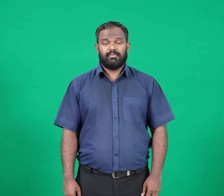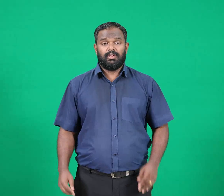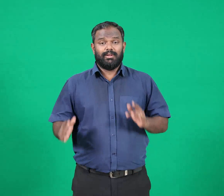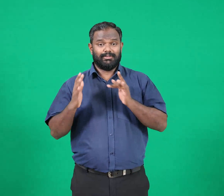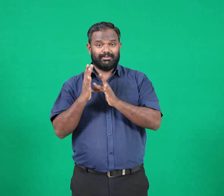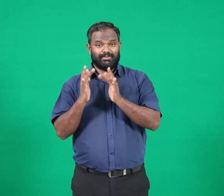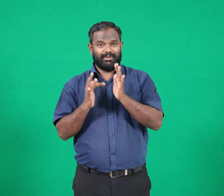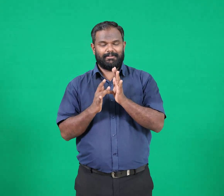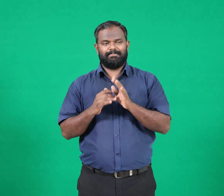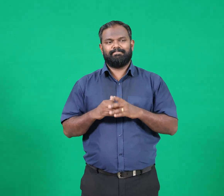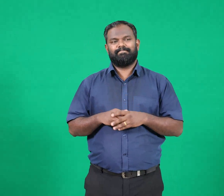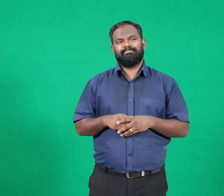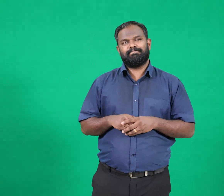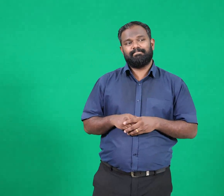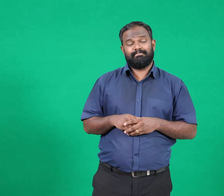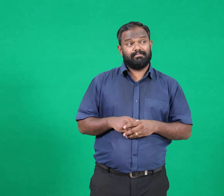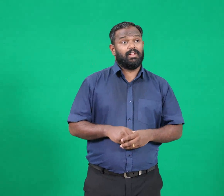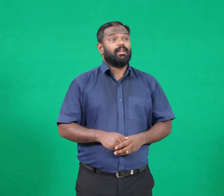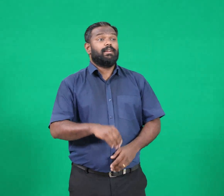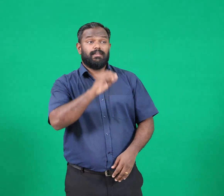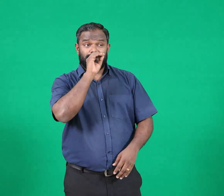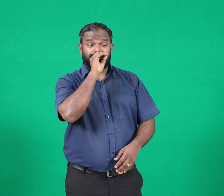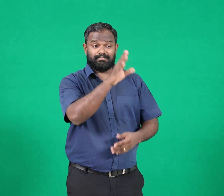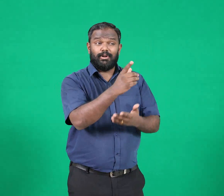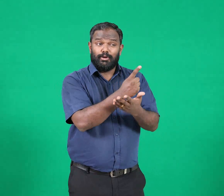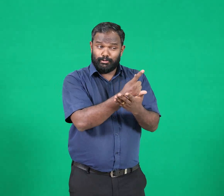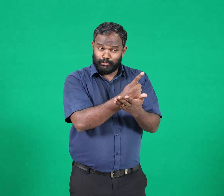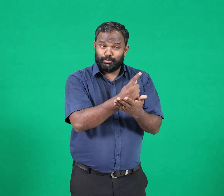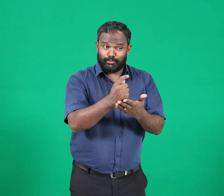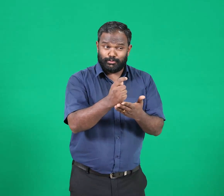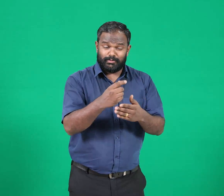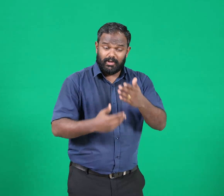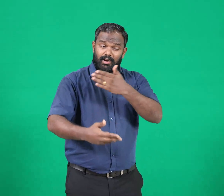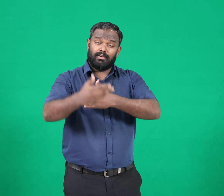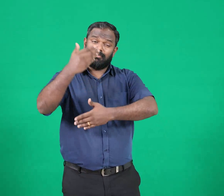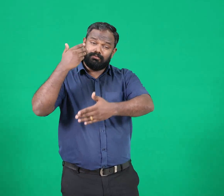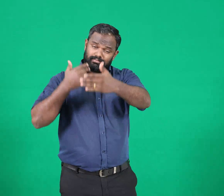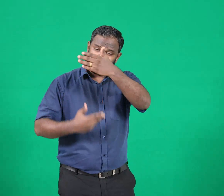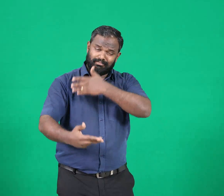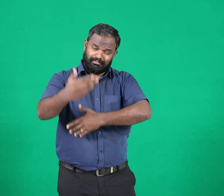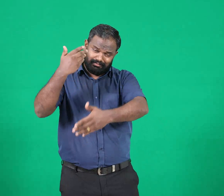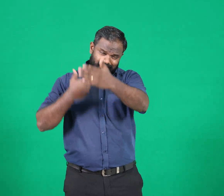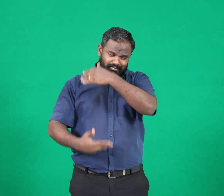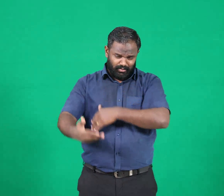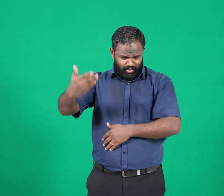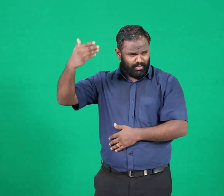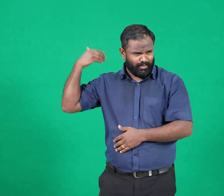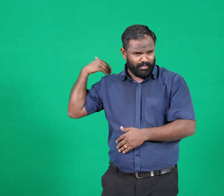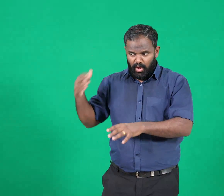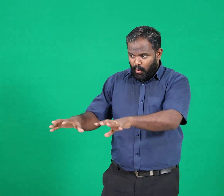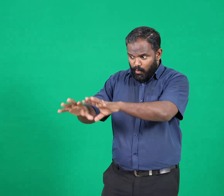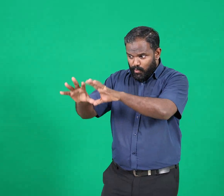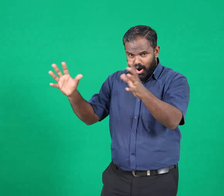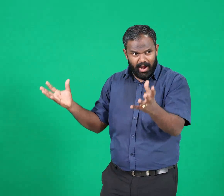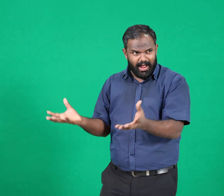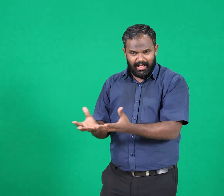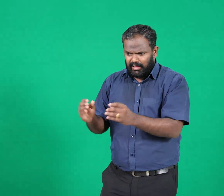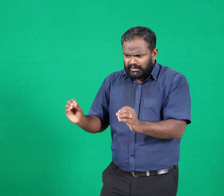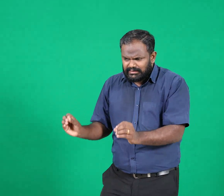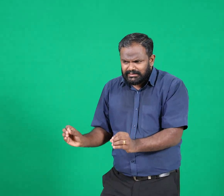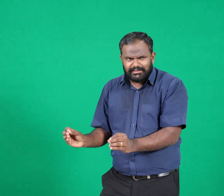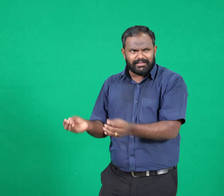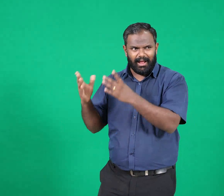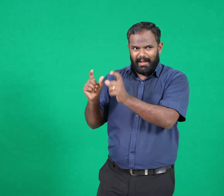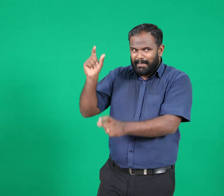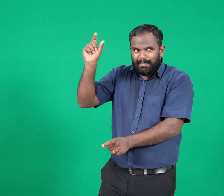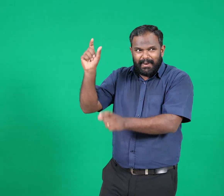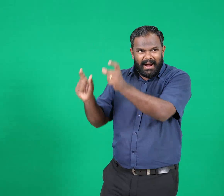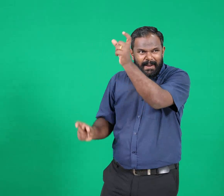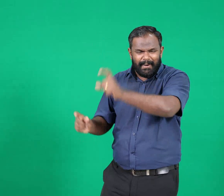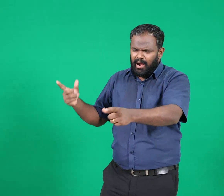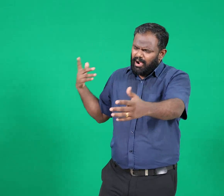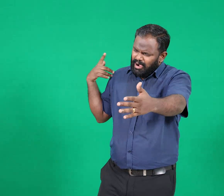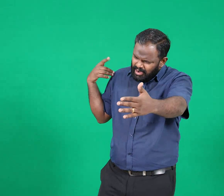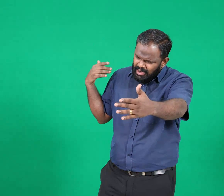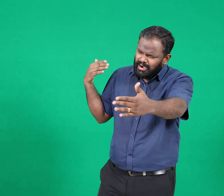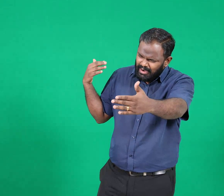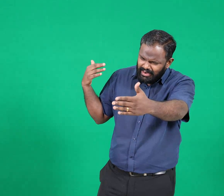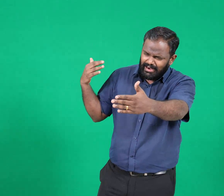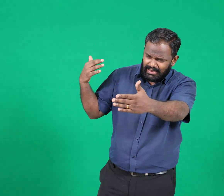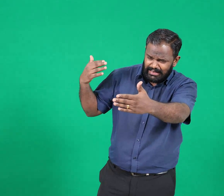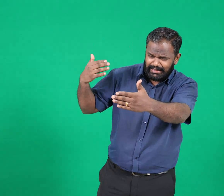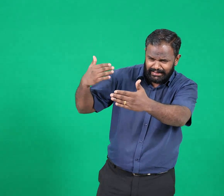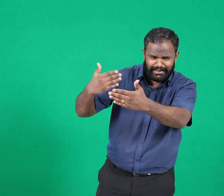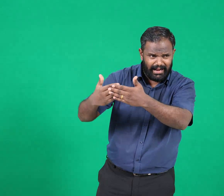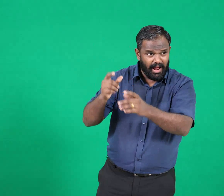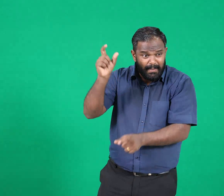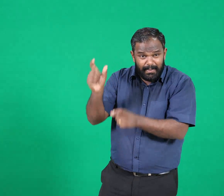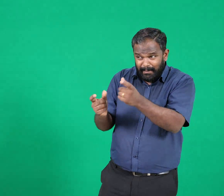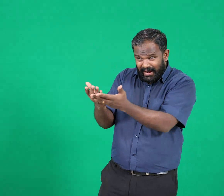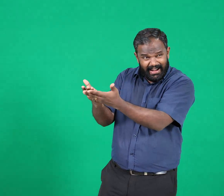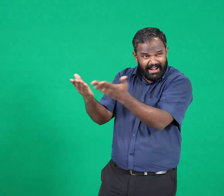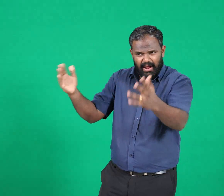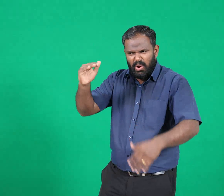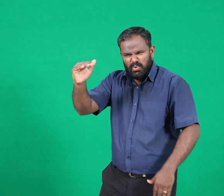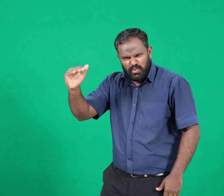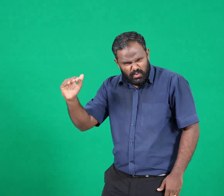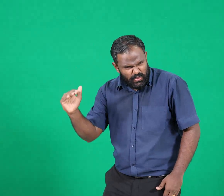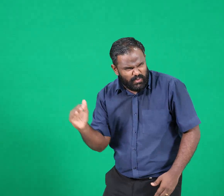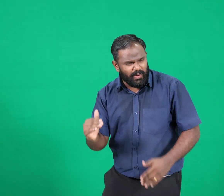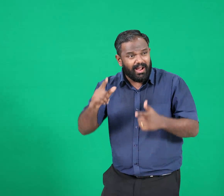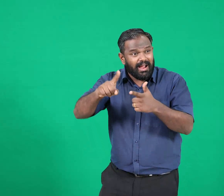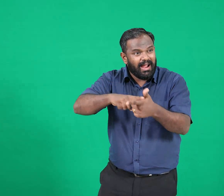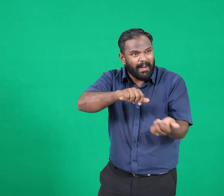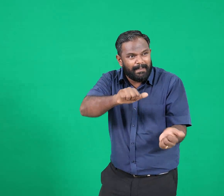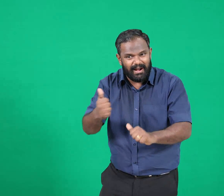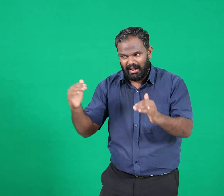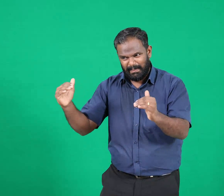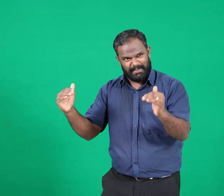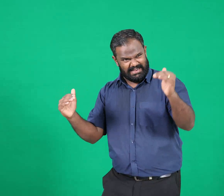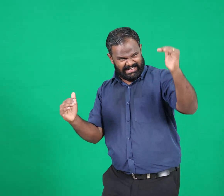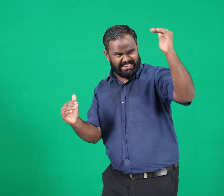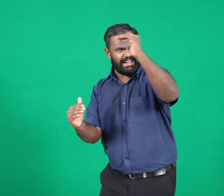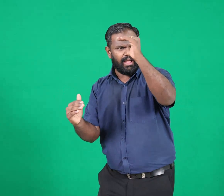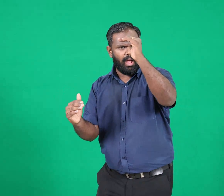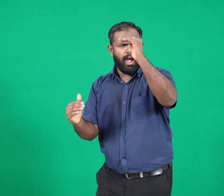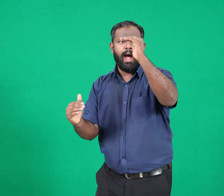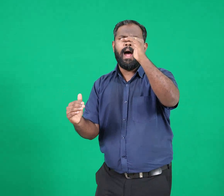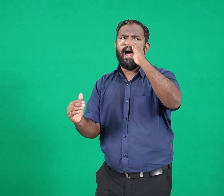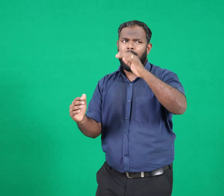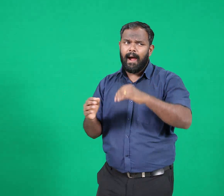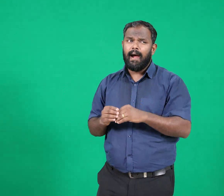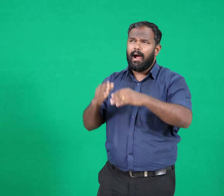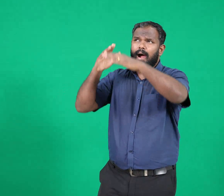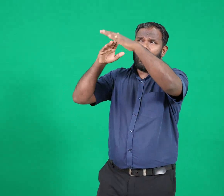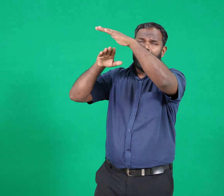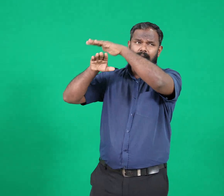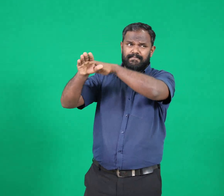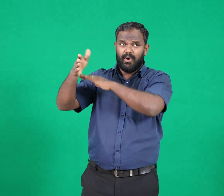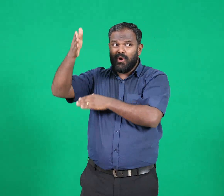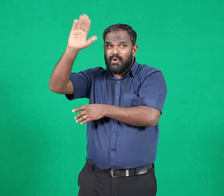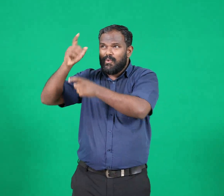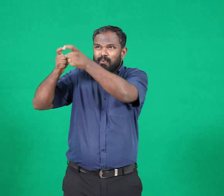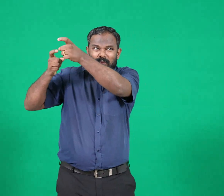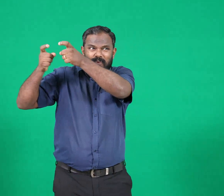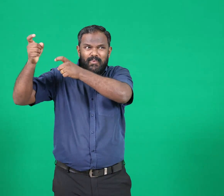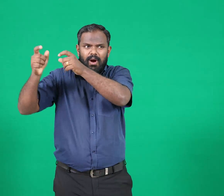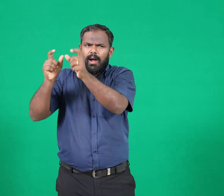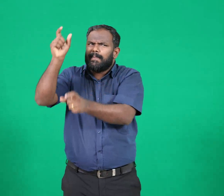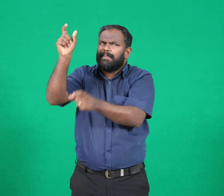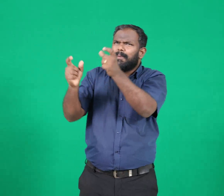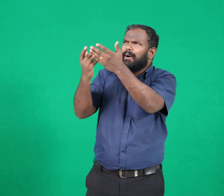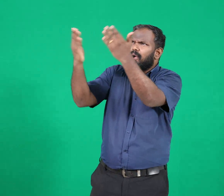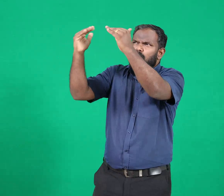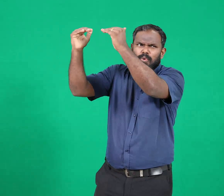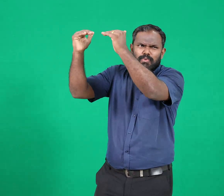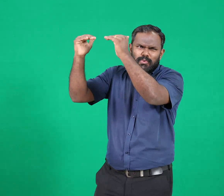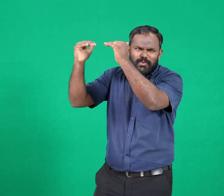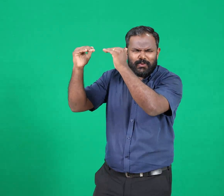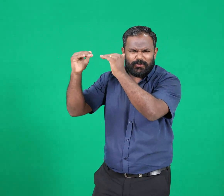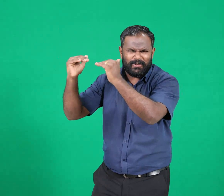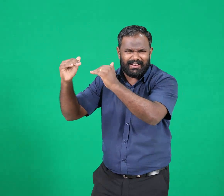Truly I tell you, among those born of women there has risen no one greater than John the Baptist.